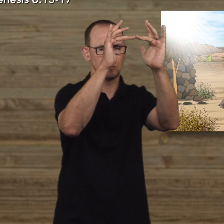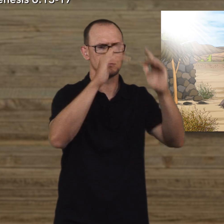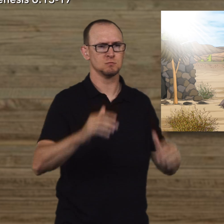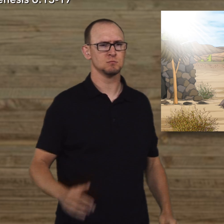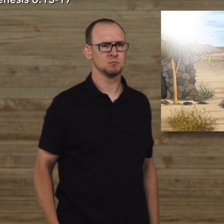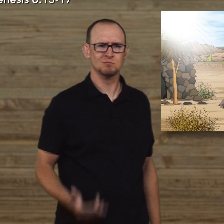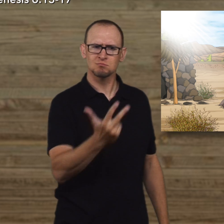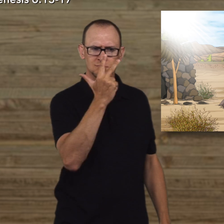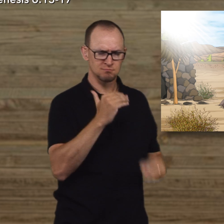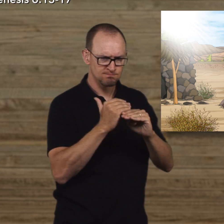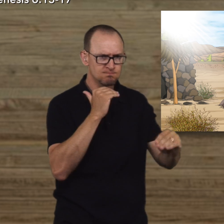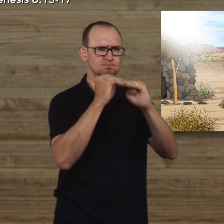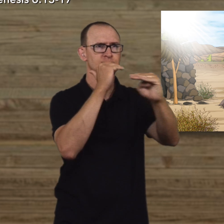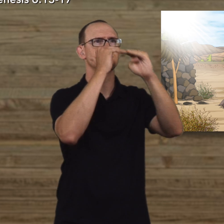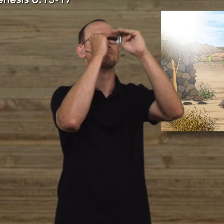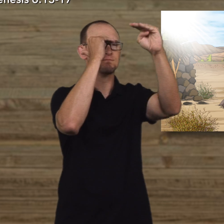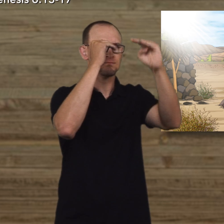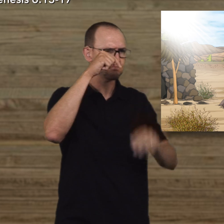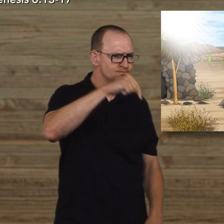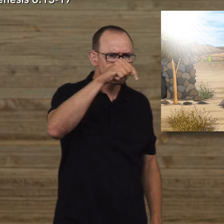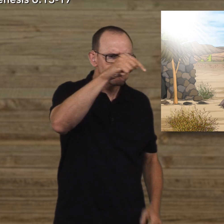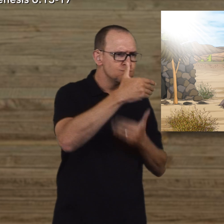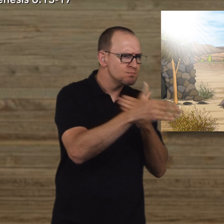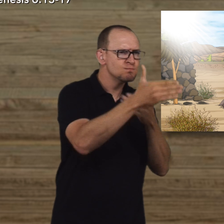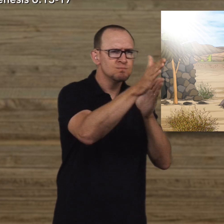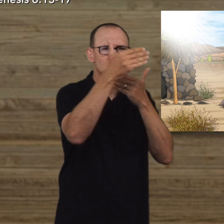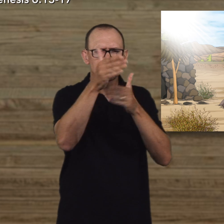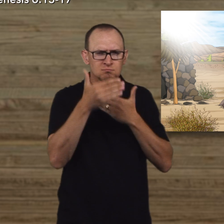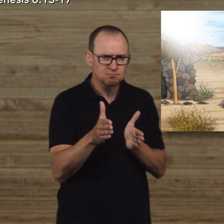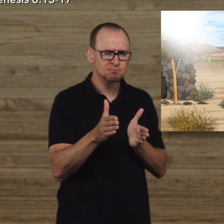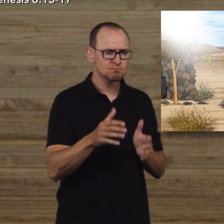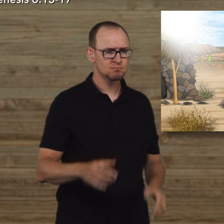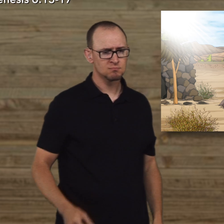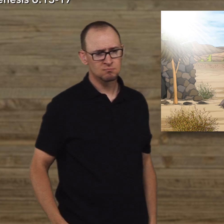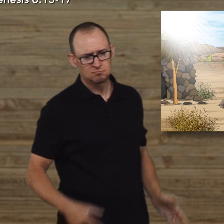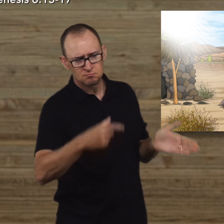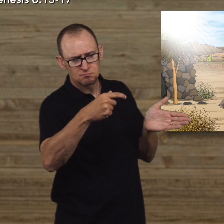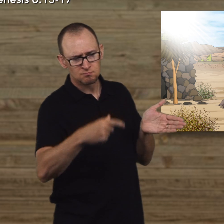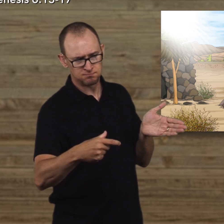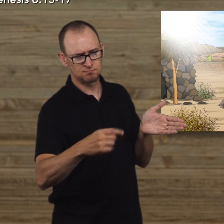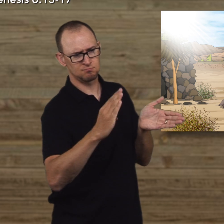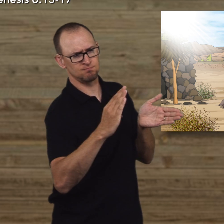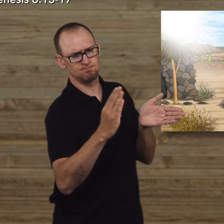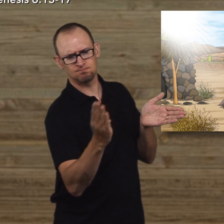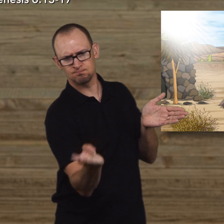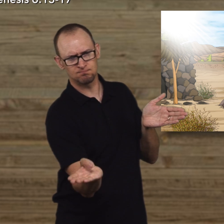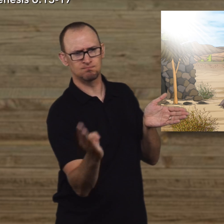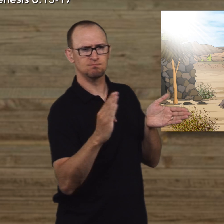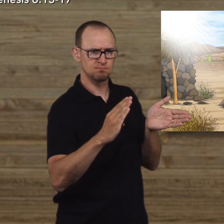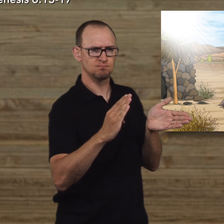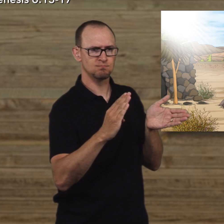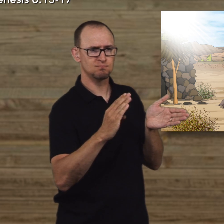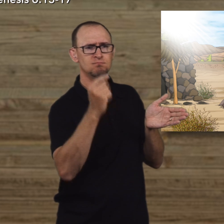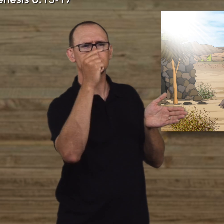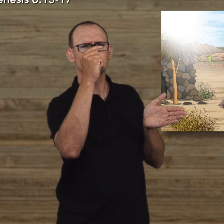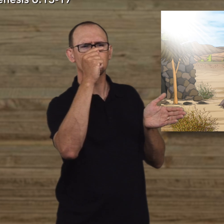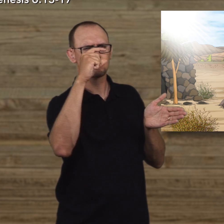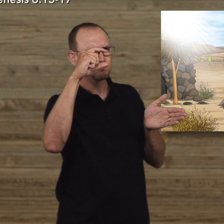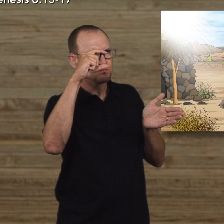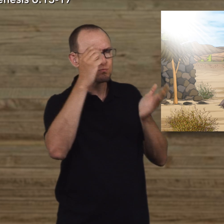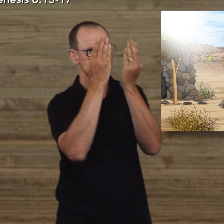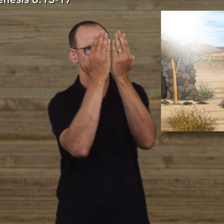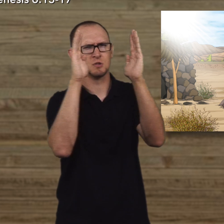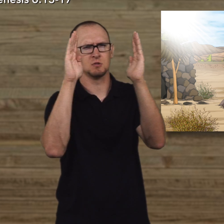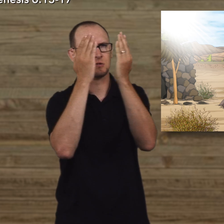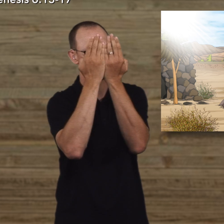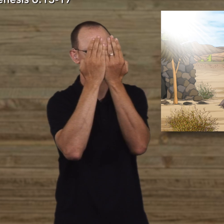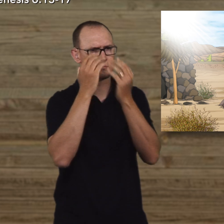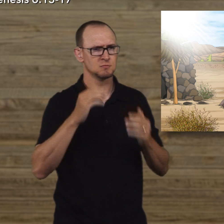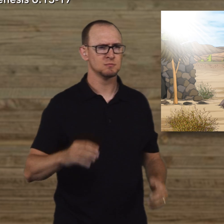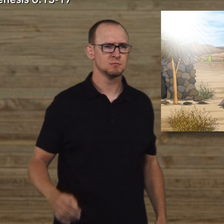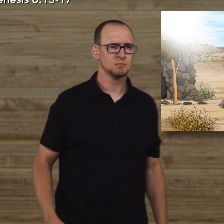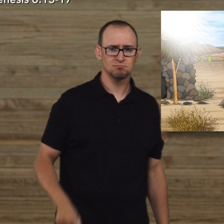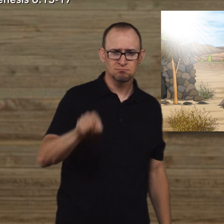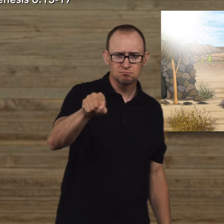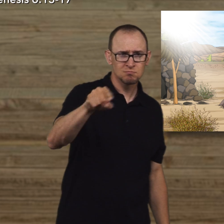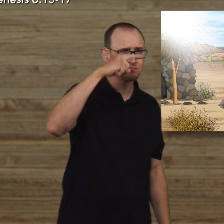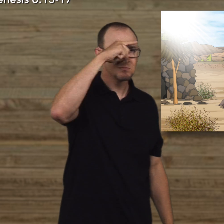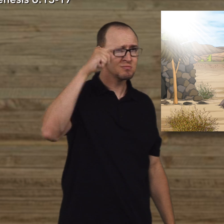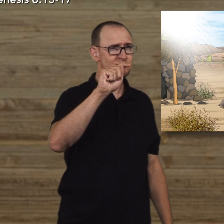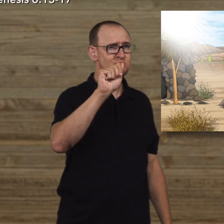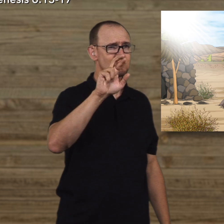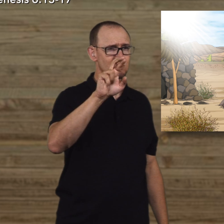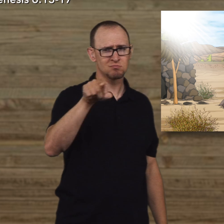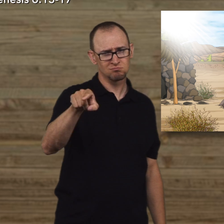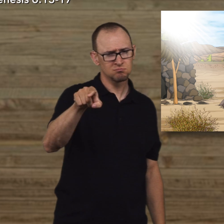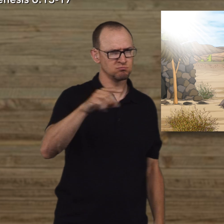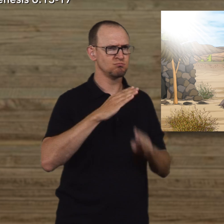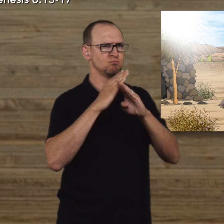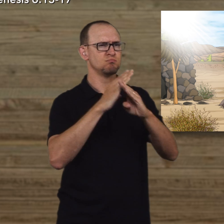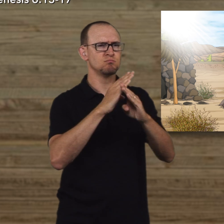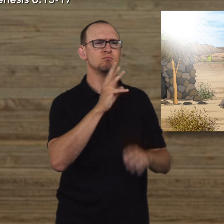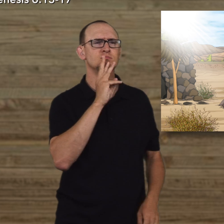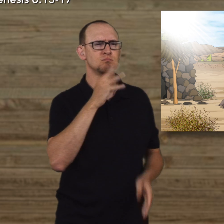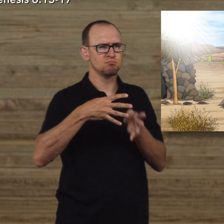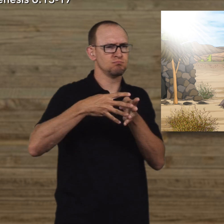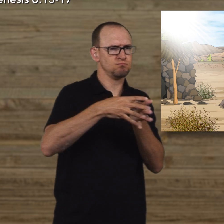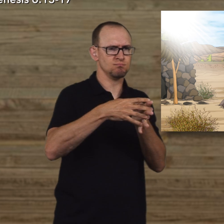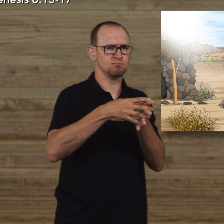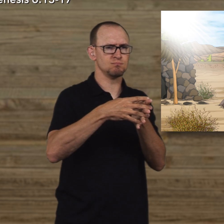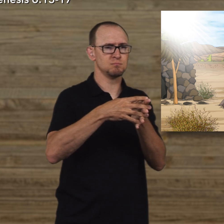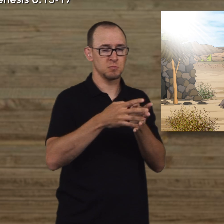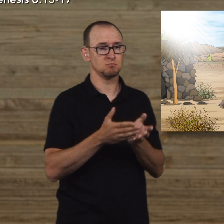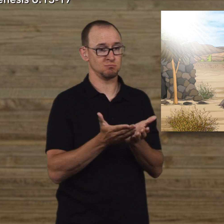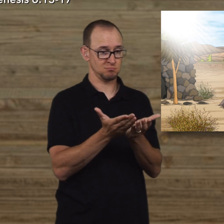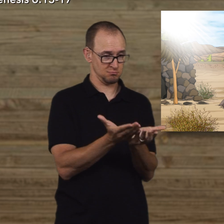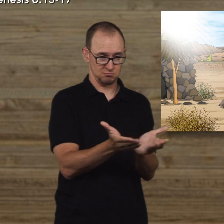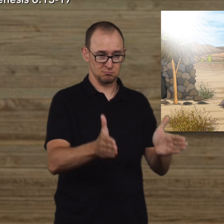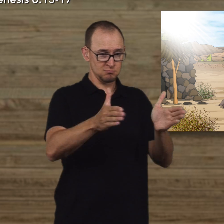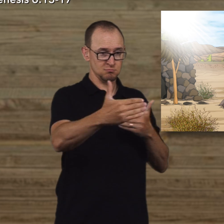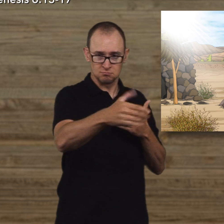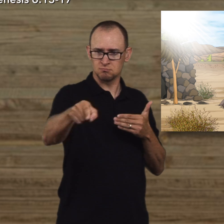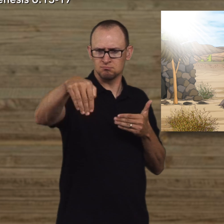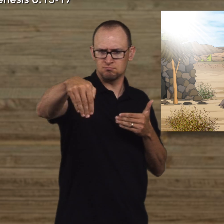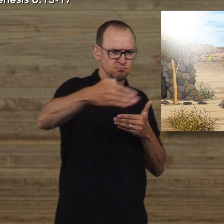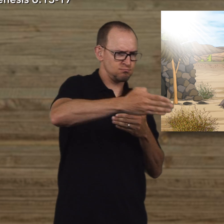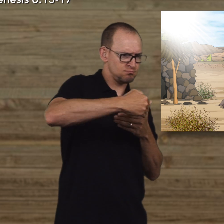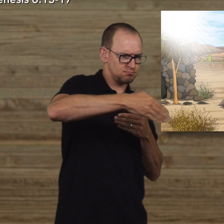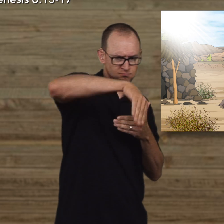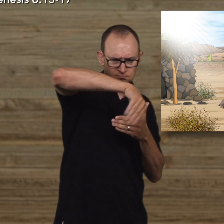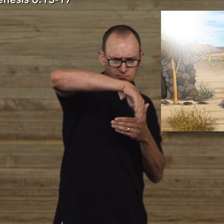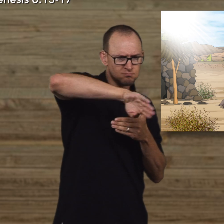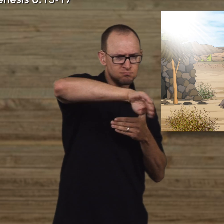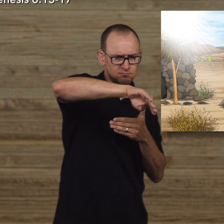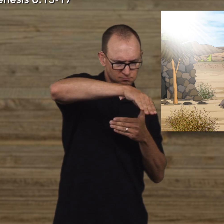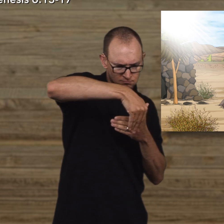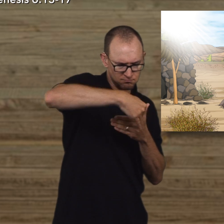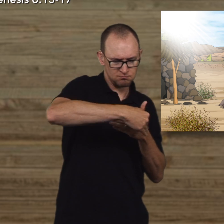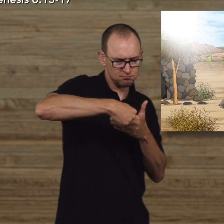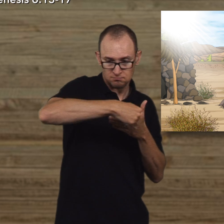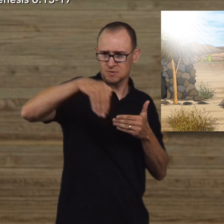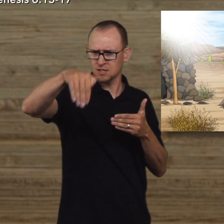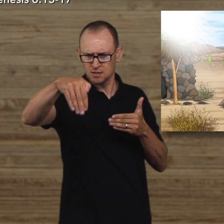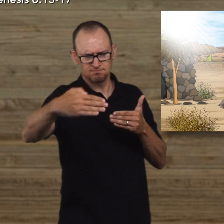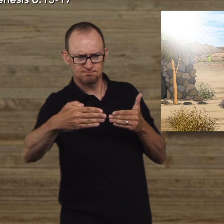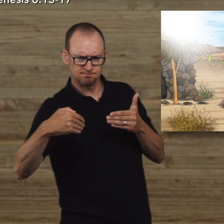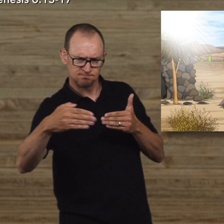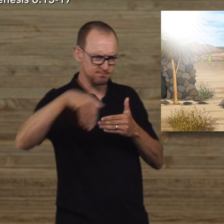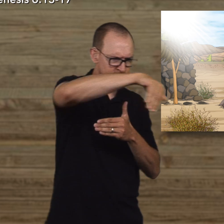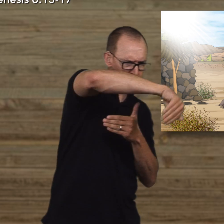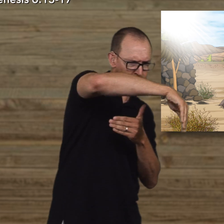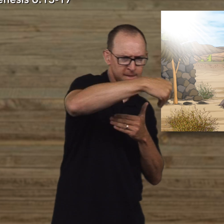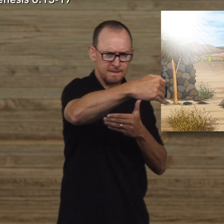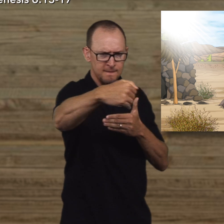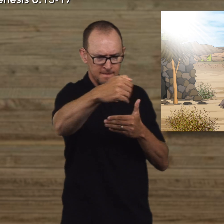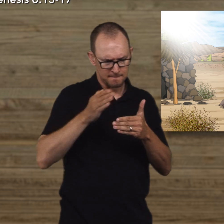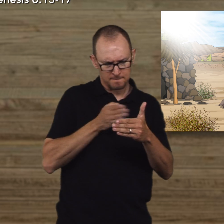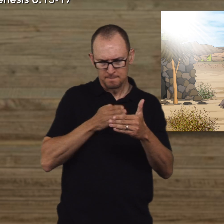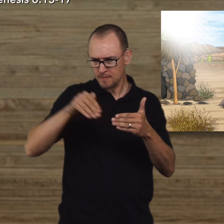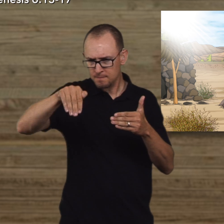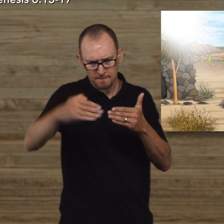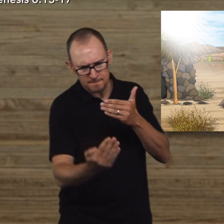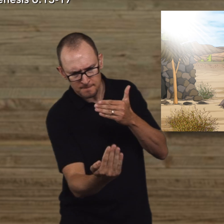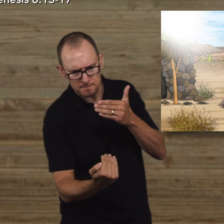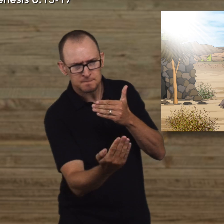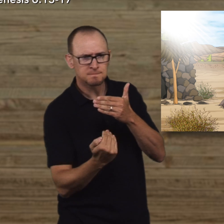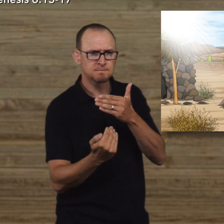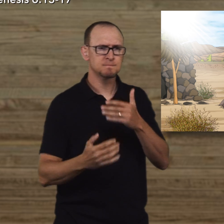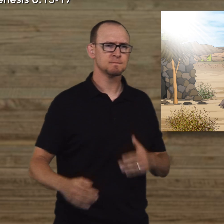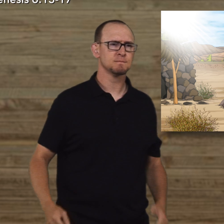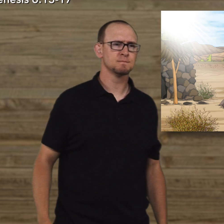You are to make a roof for the ark, finish its walls a cubit from the top, place a door in the side of the ark, and build lower, middle, and upper decks.